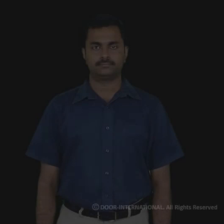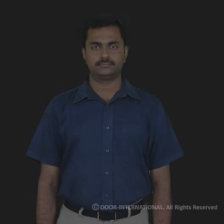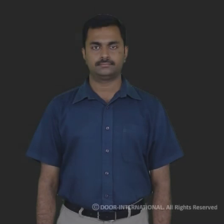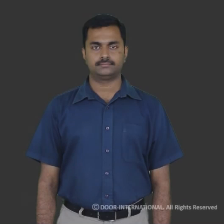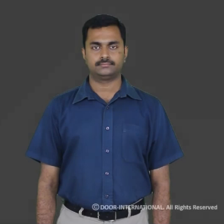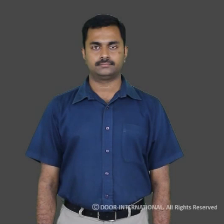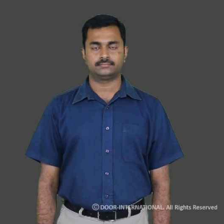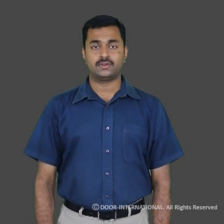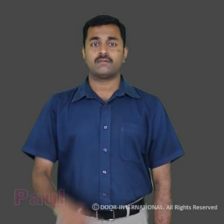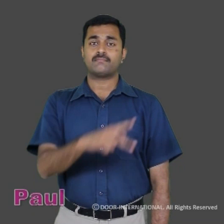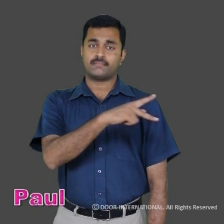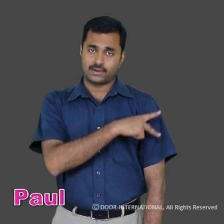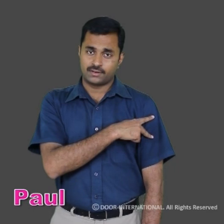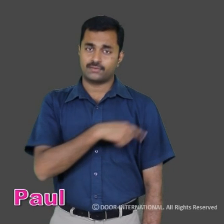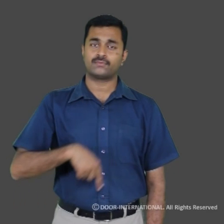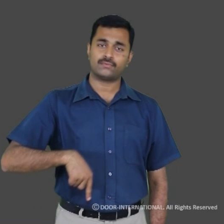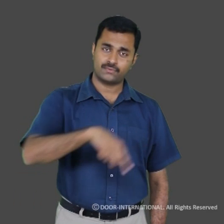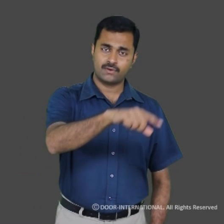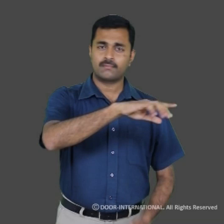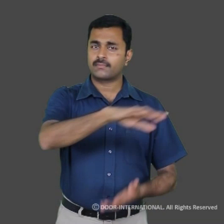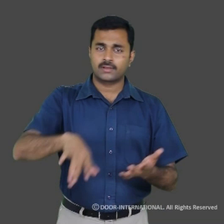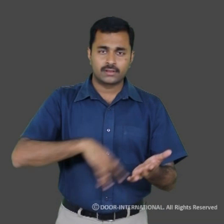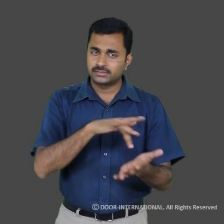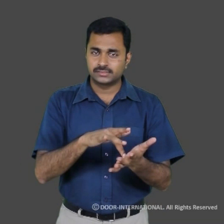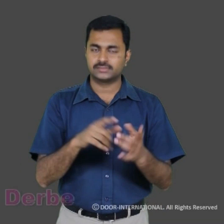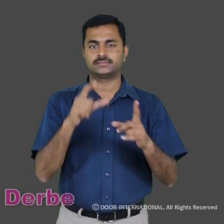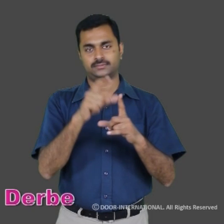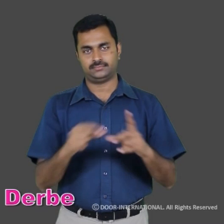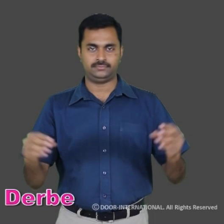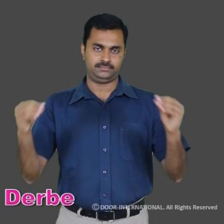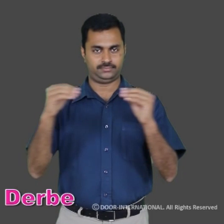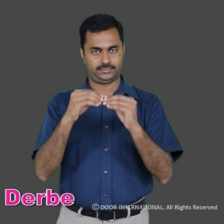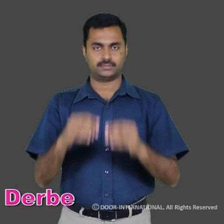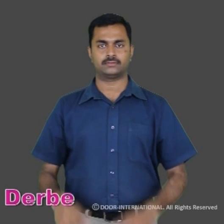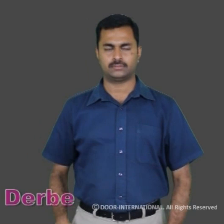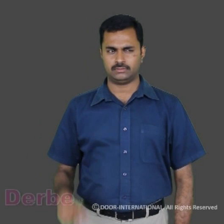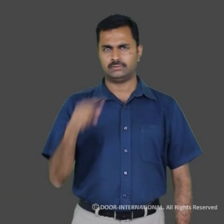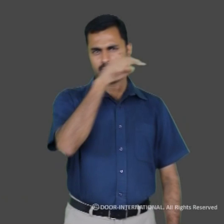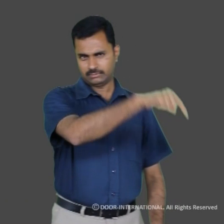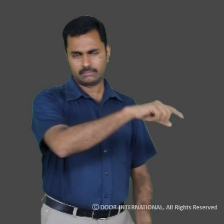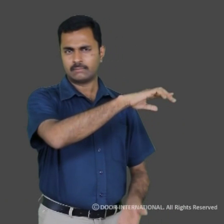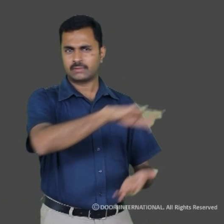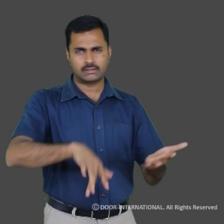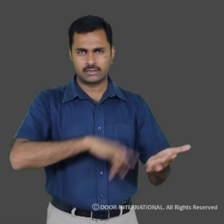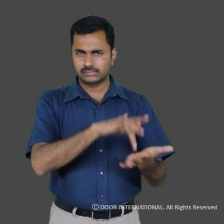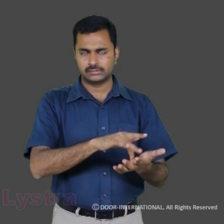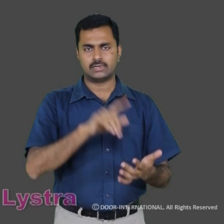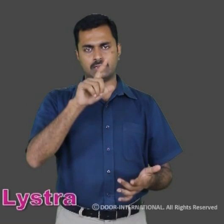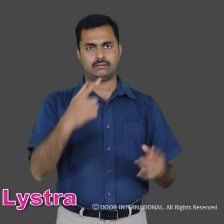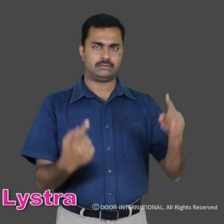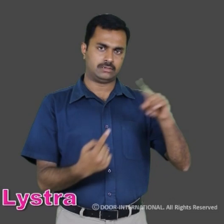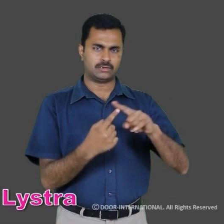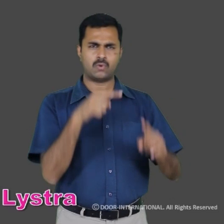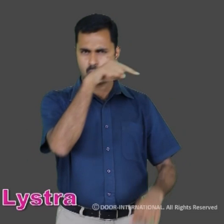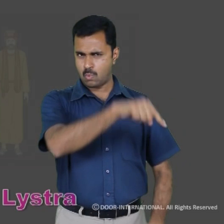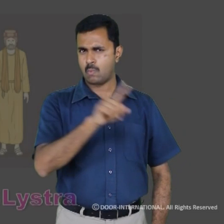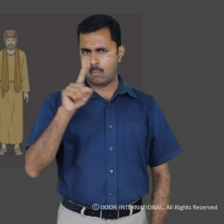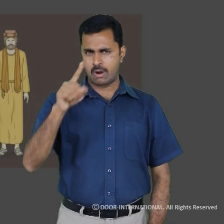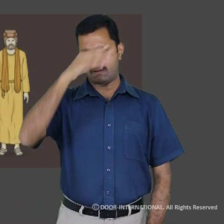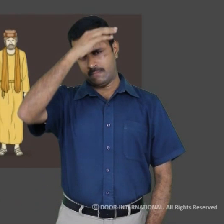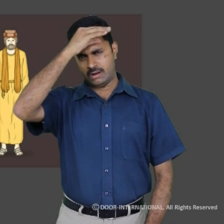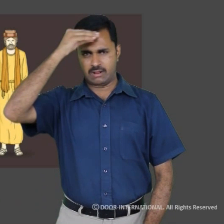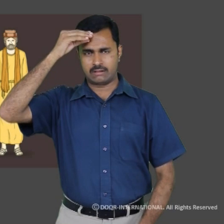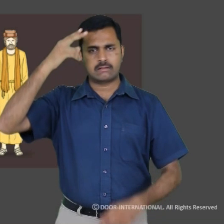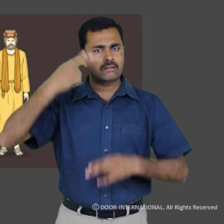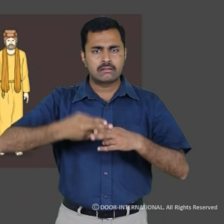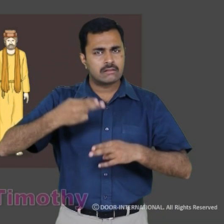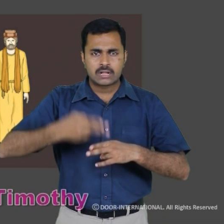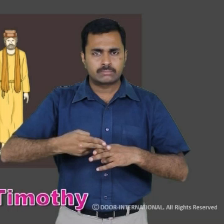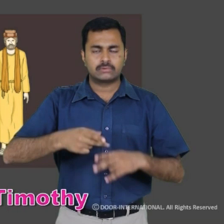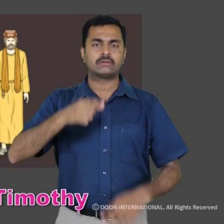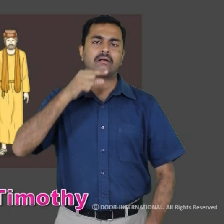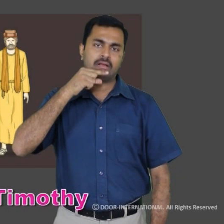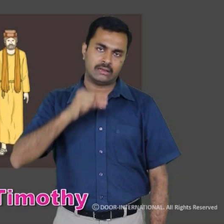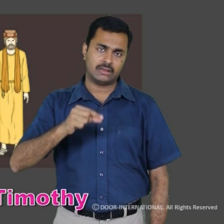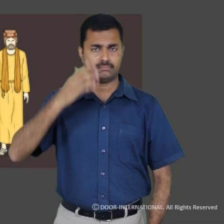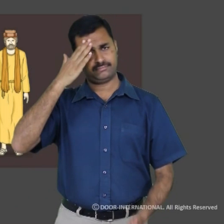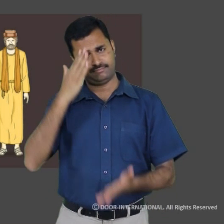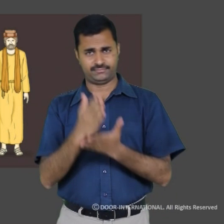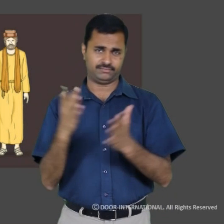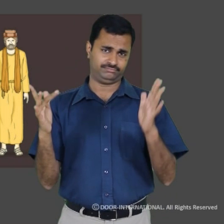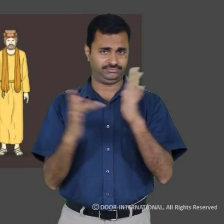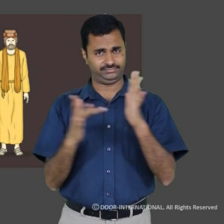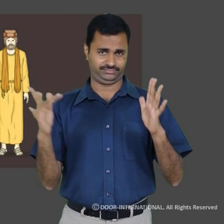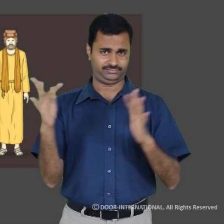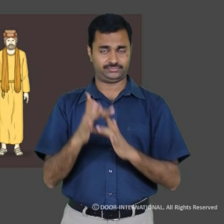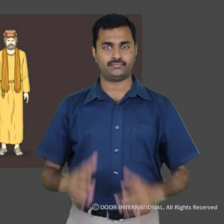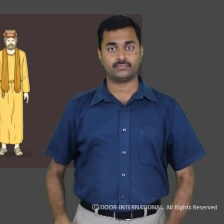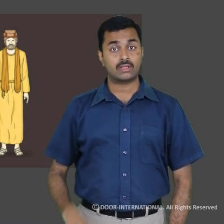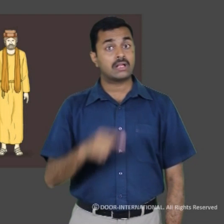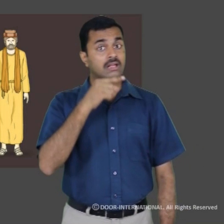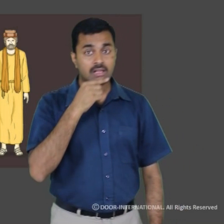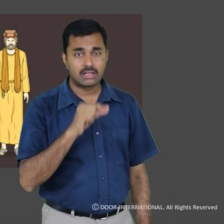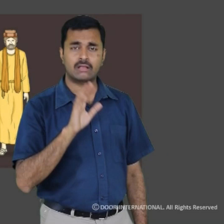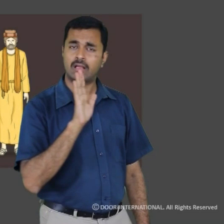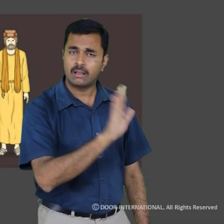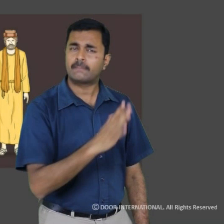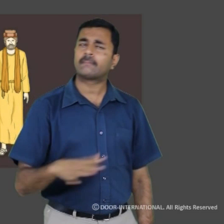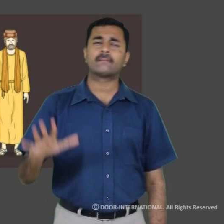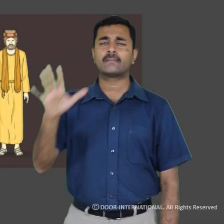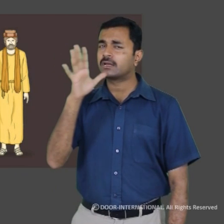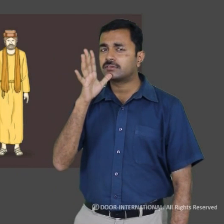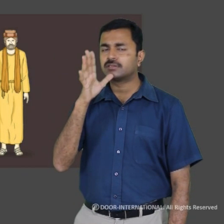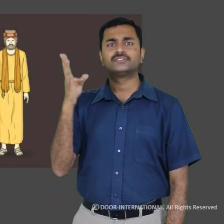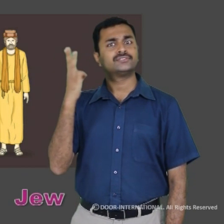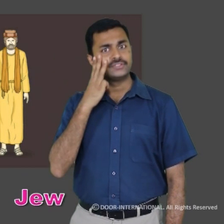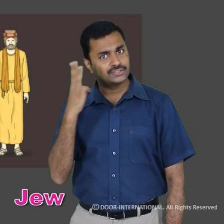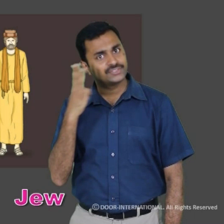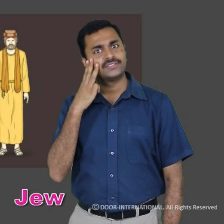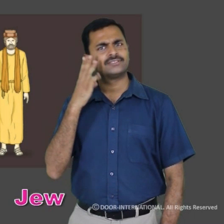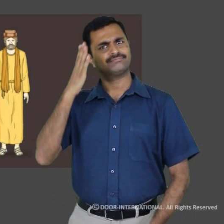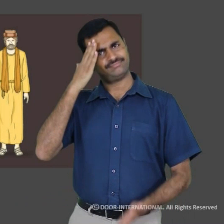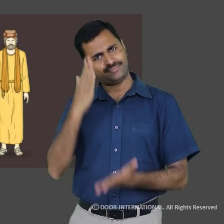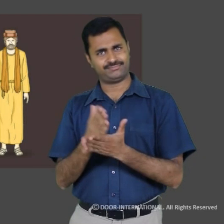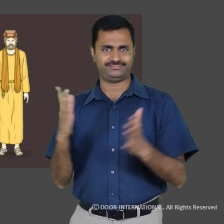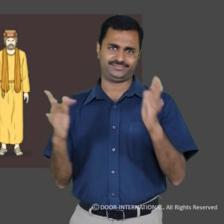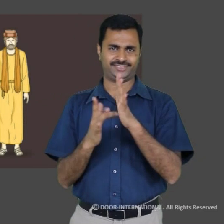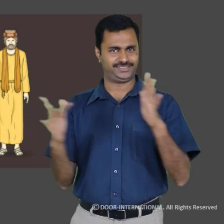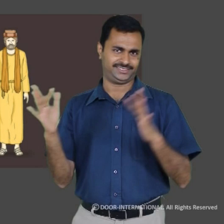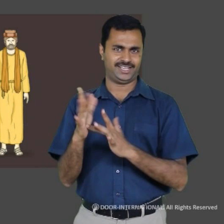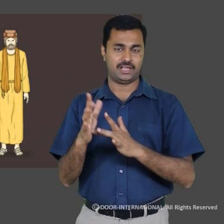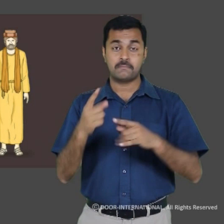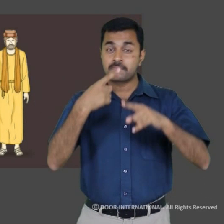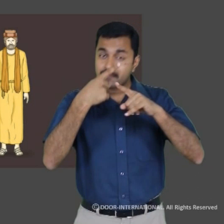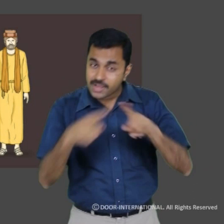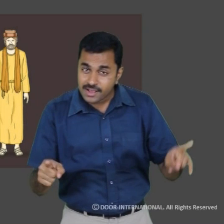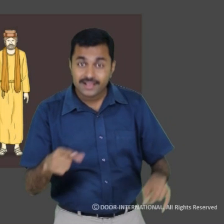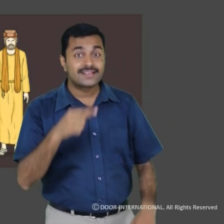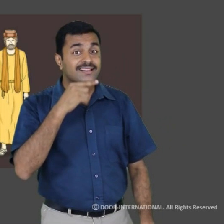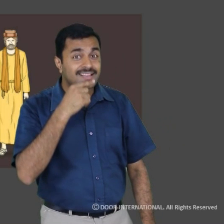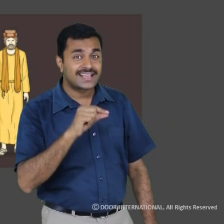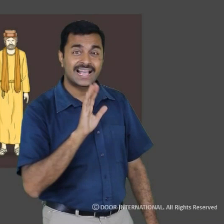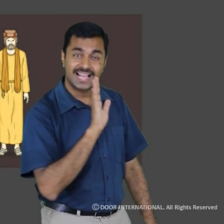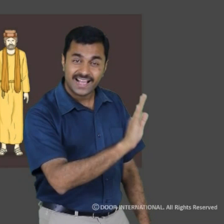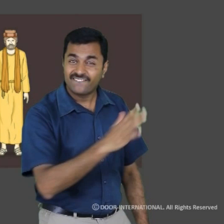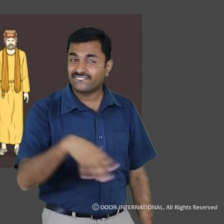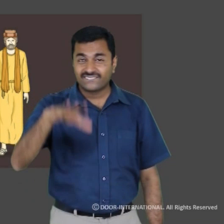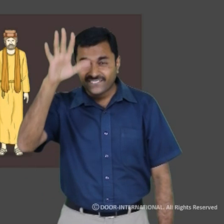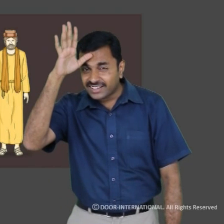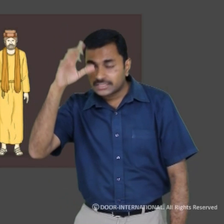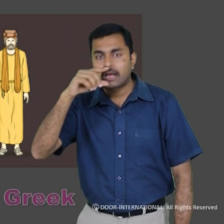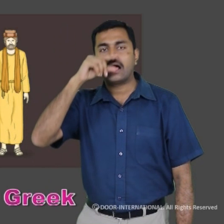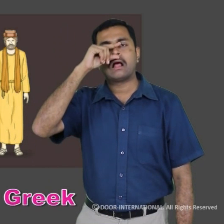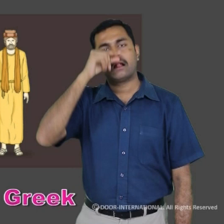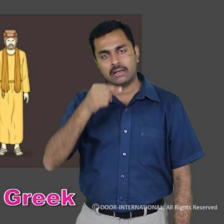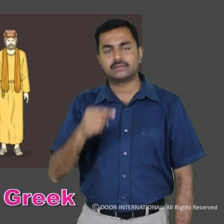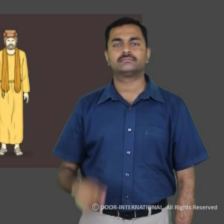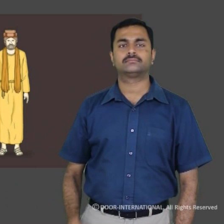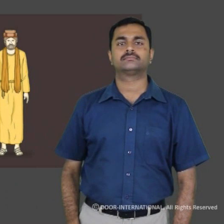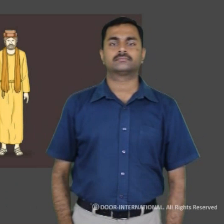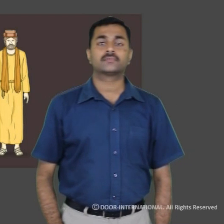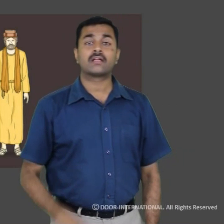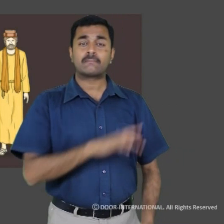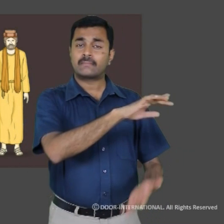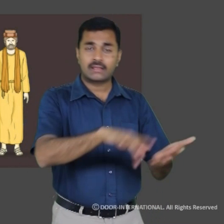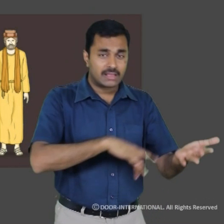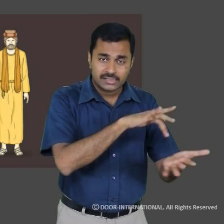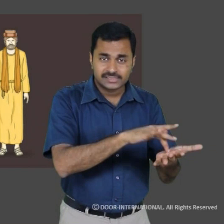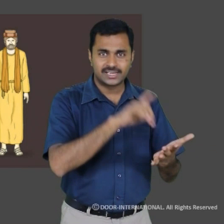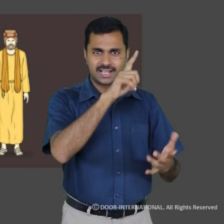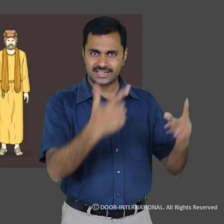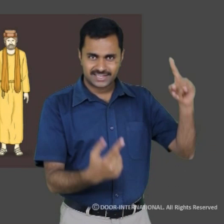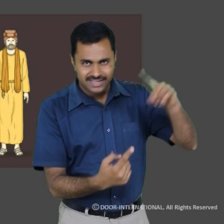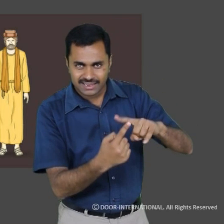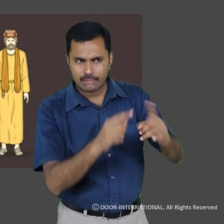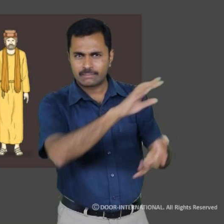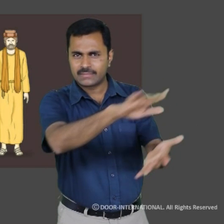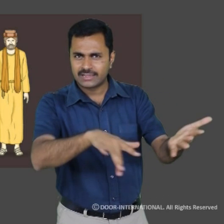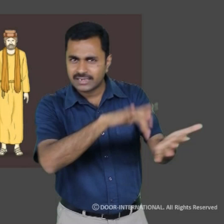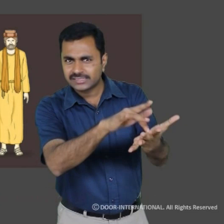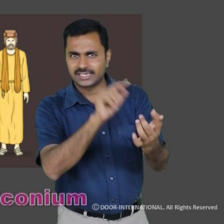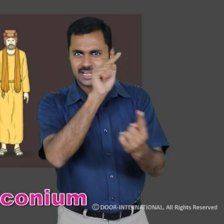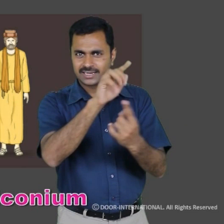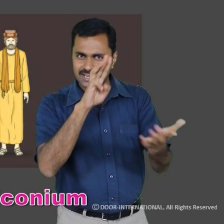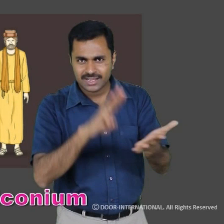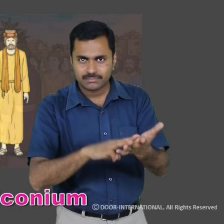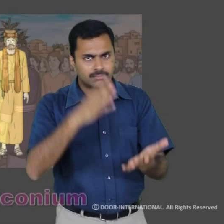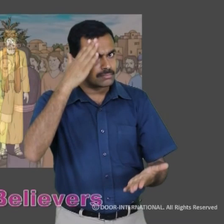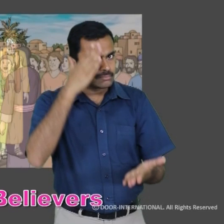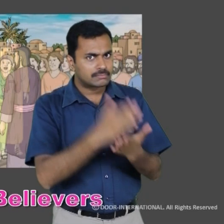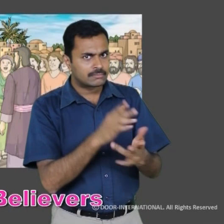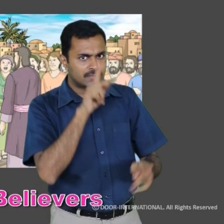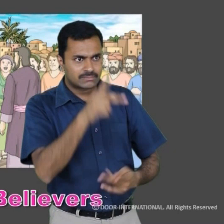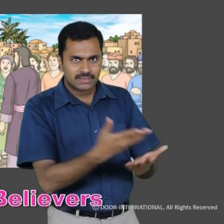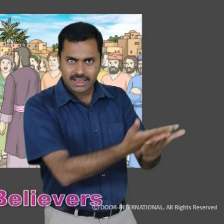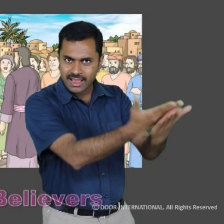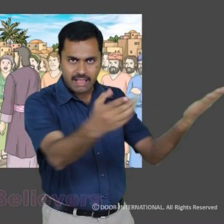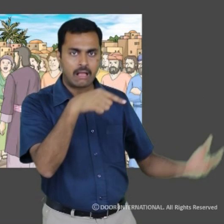Paul came to Derbe and then to Lystra, where he found a disciple named Timothy, the son of a believing Jewish woman and a Greek father.